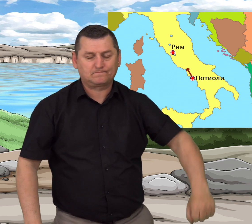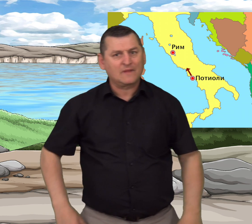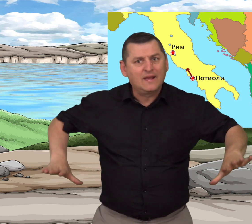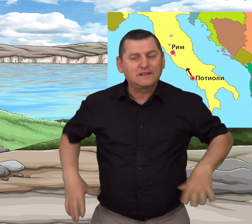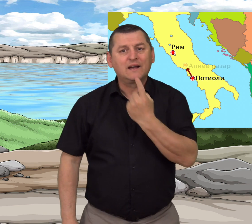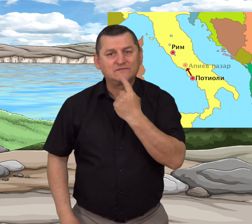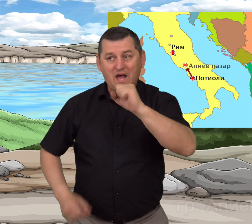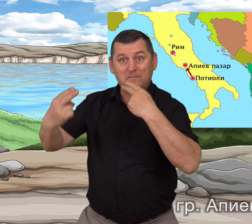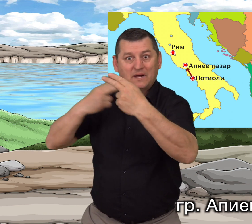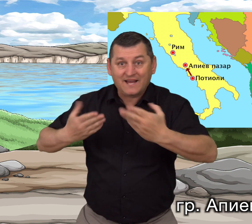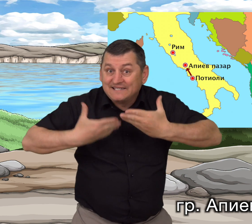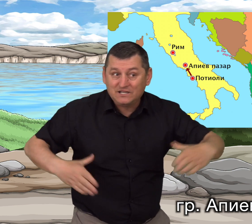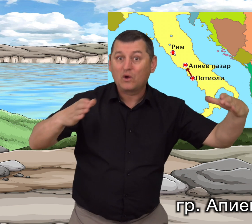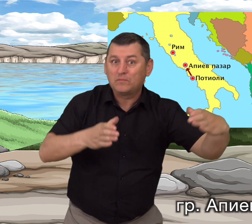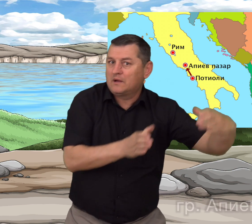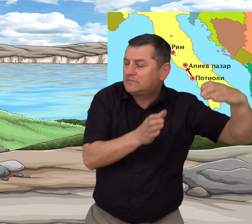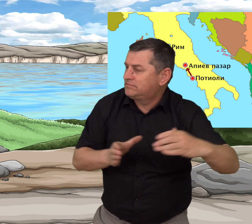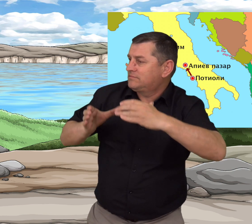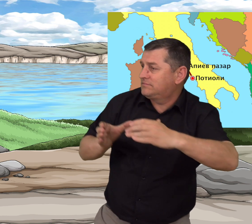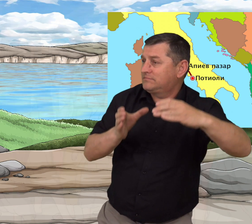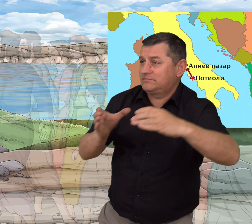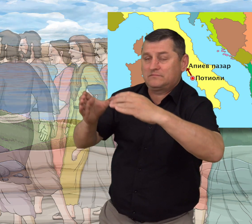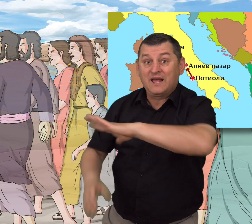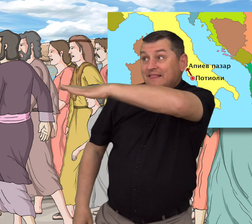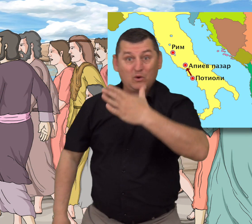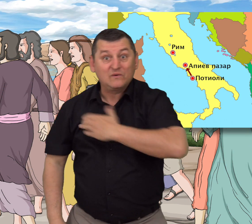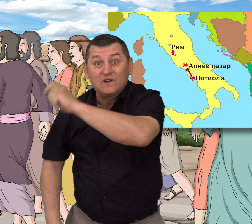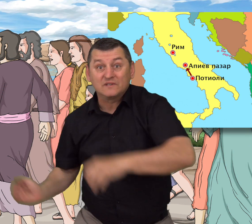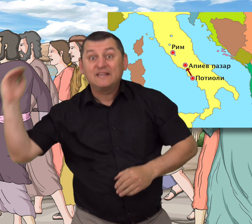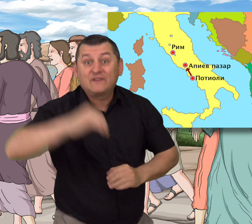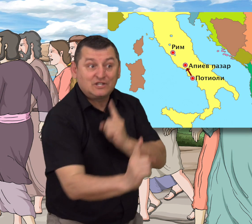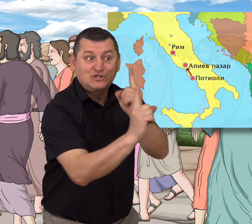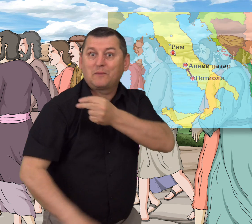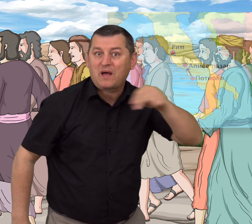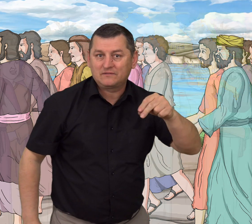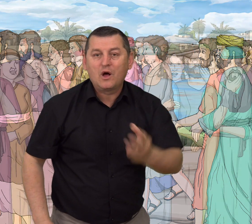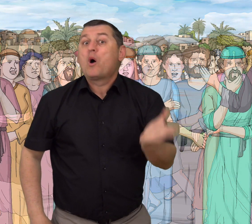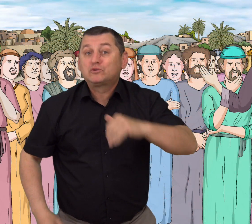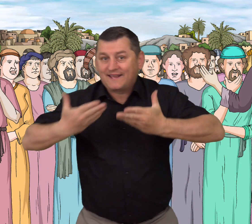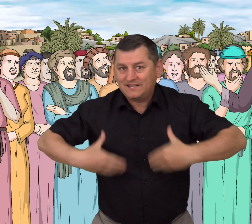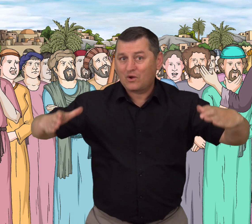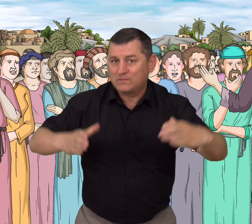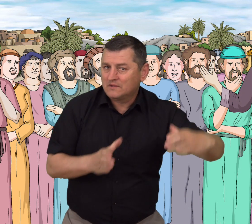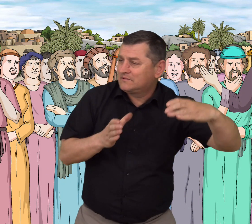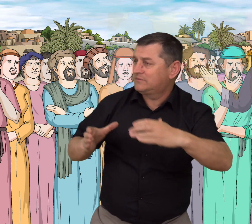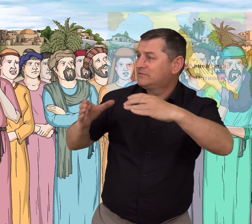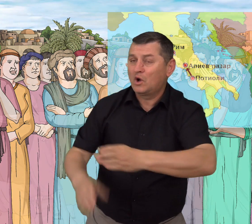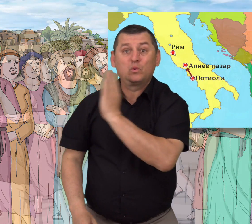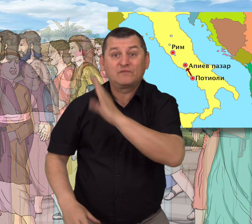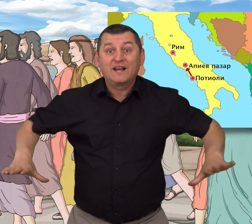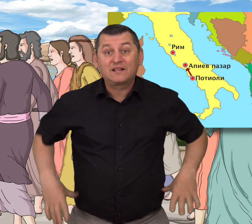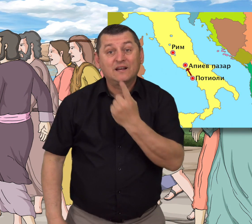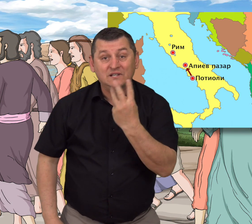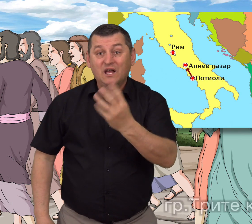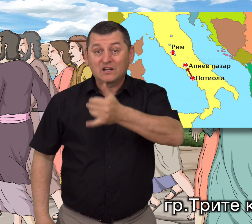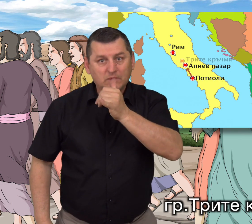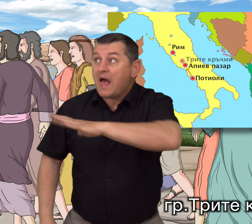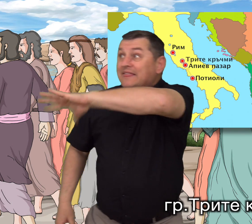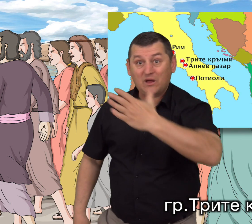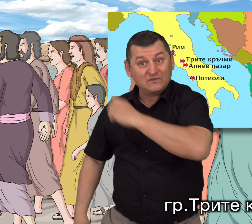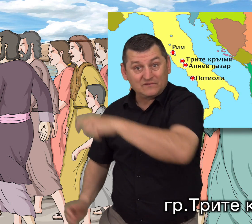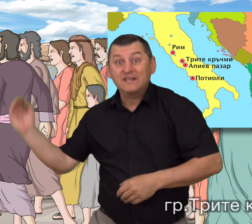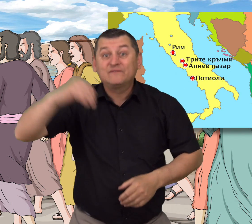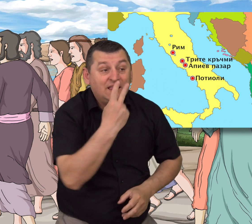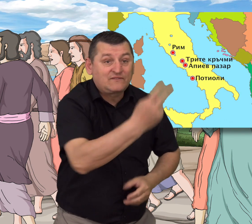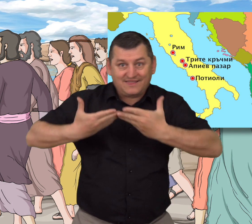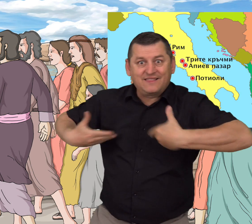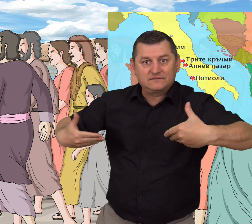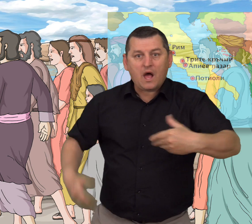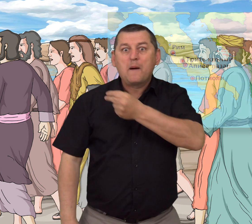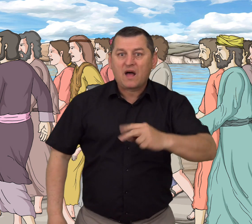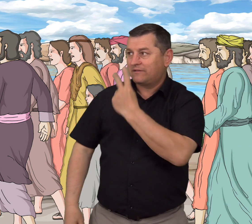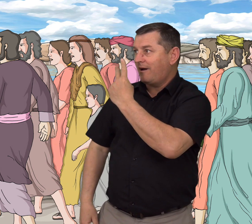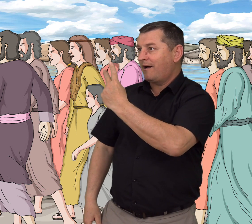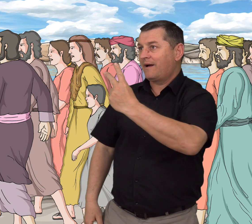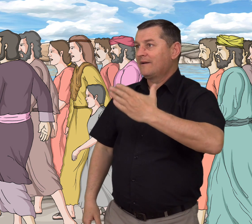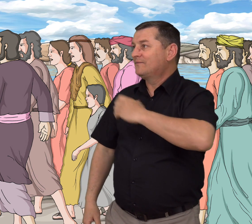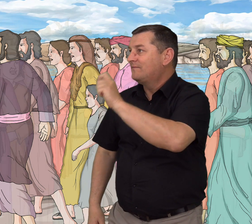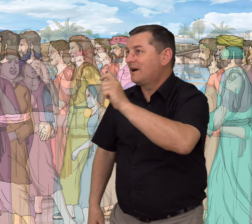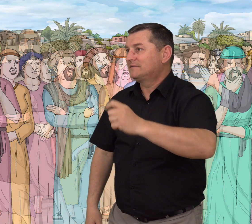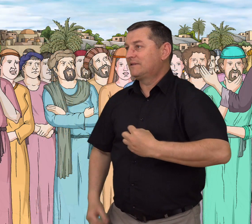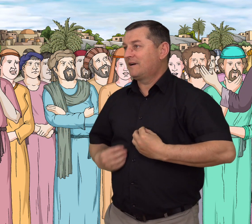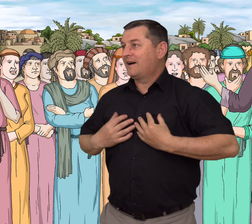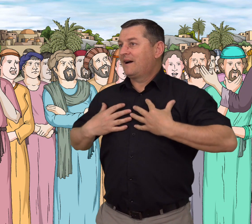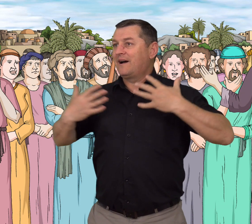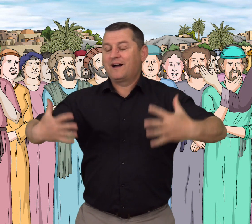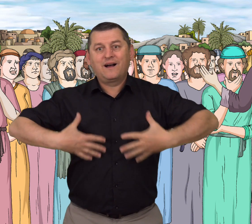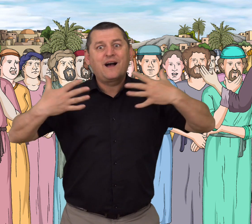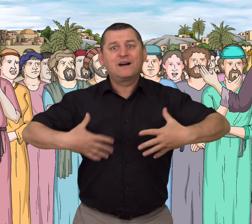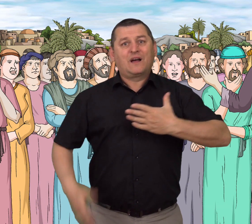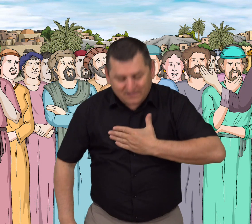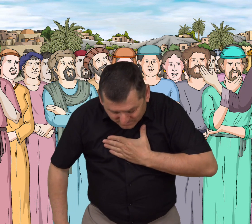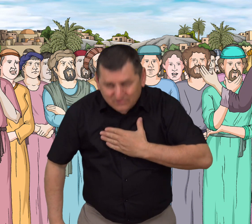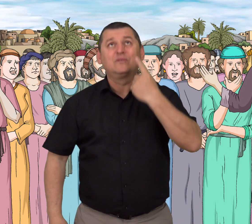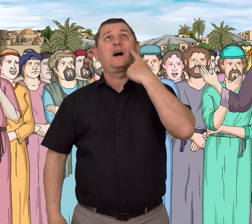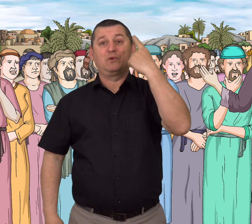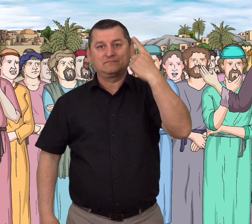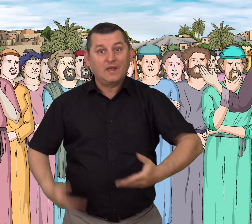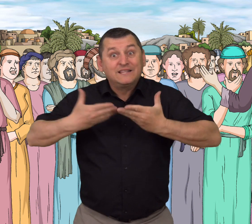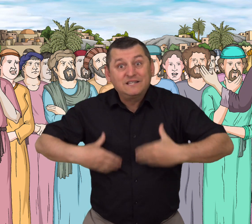The brothers there had heard about us and traveled as far as the Forum of Appius and the Three Taverns to meet us.